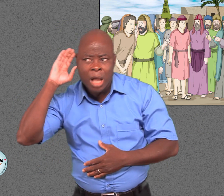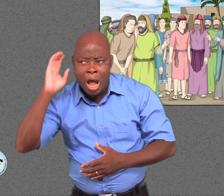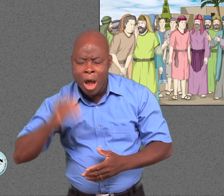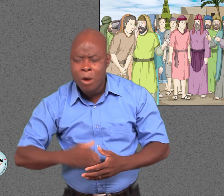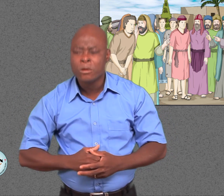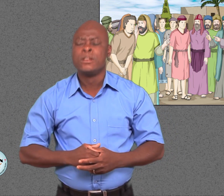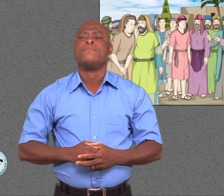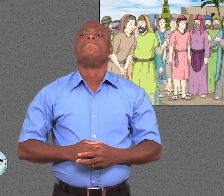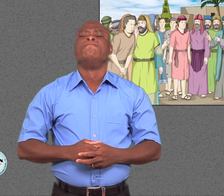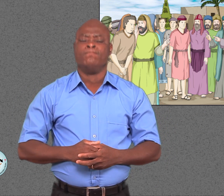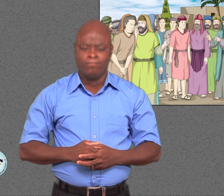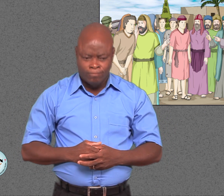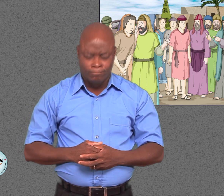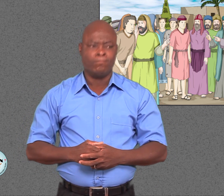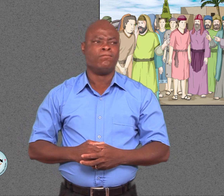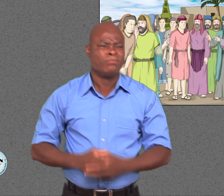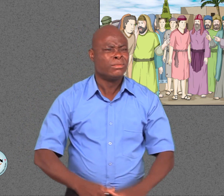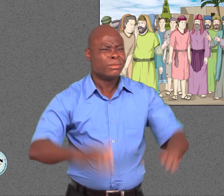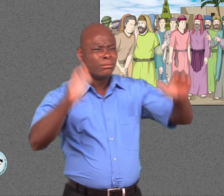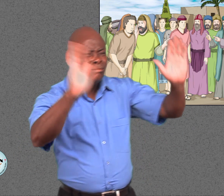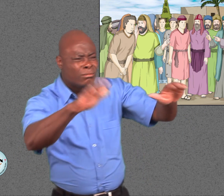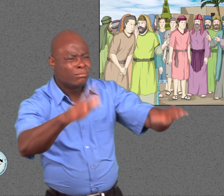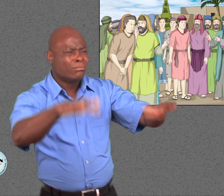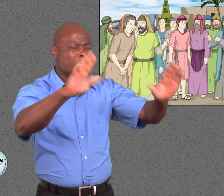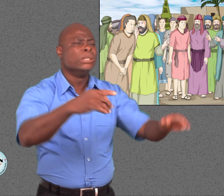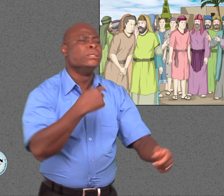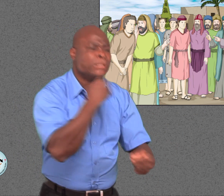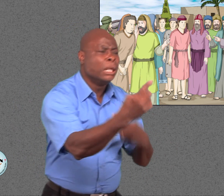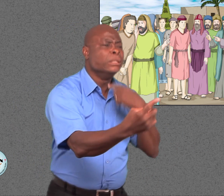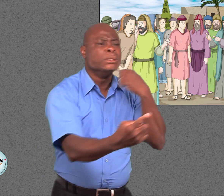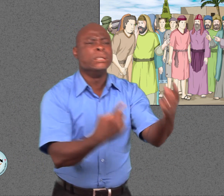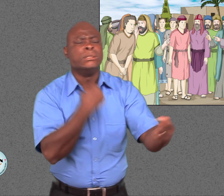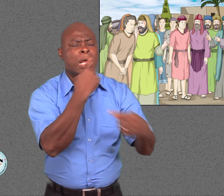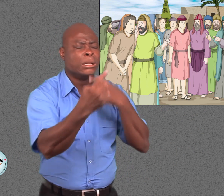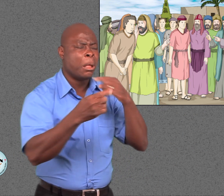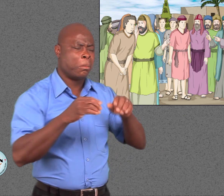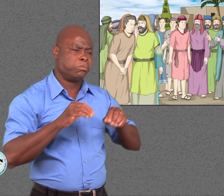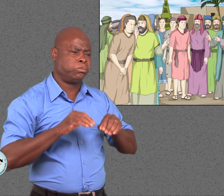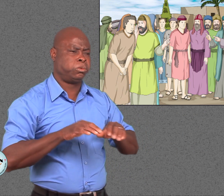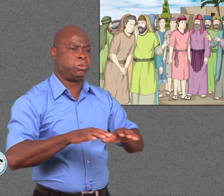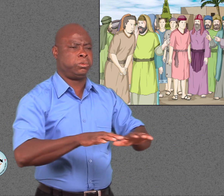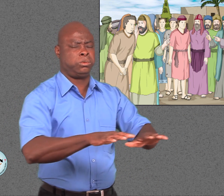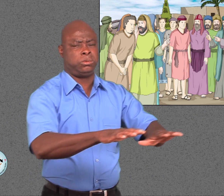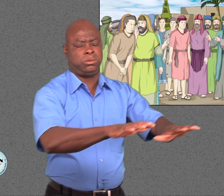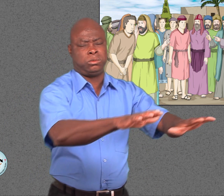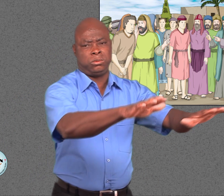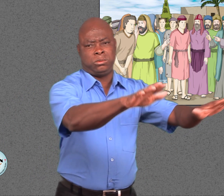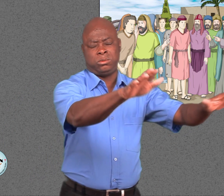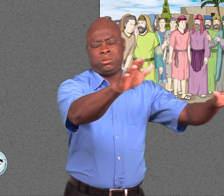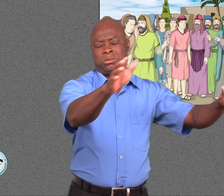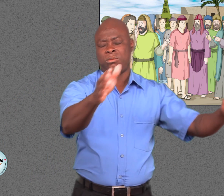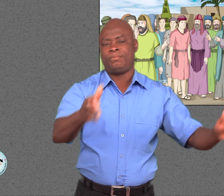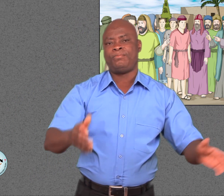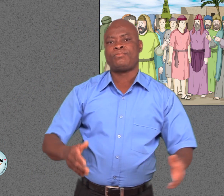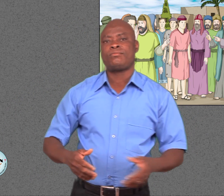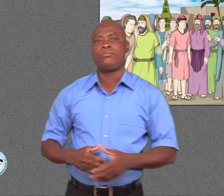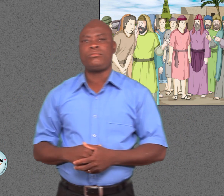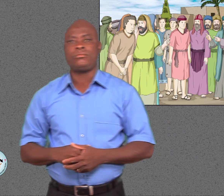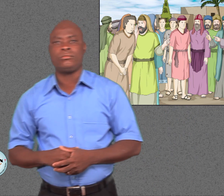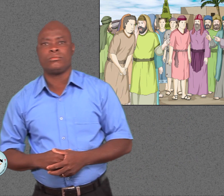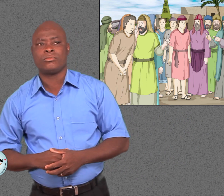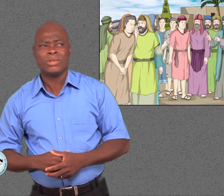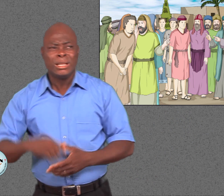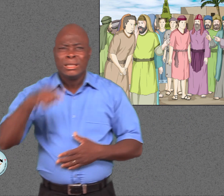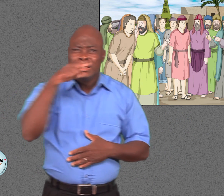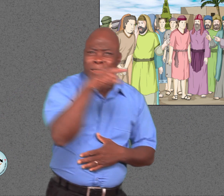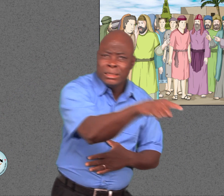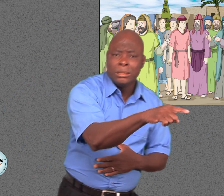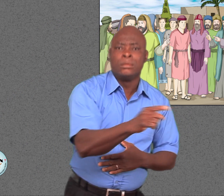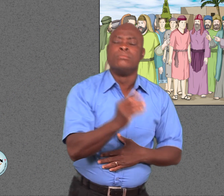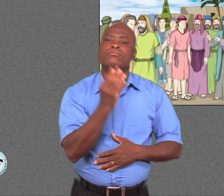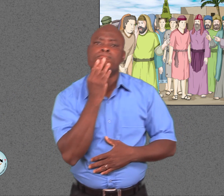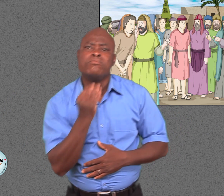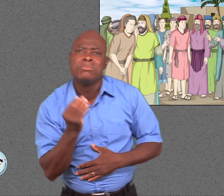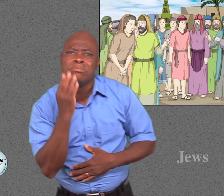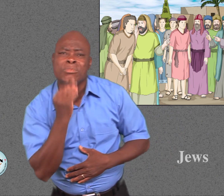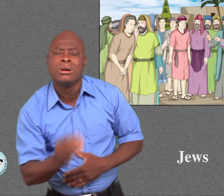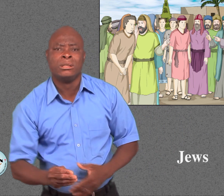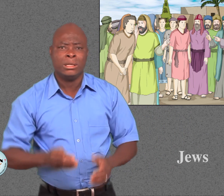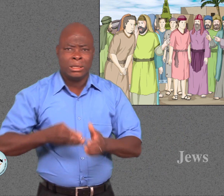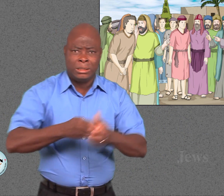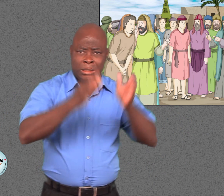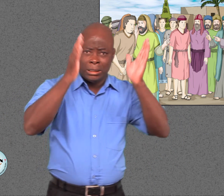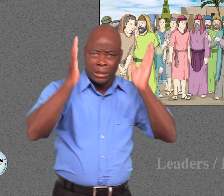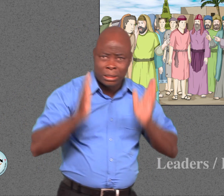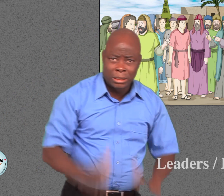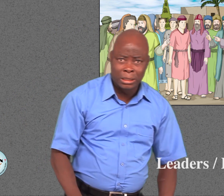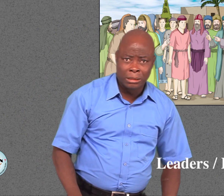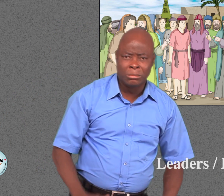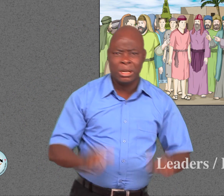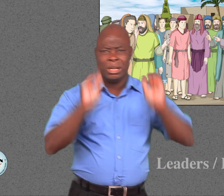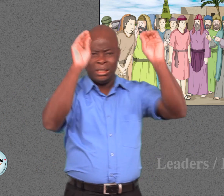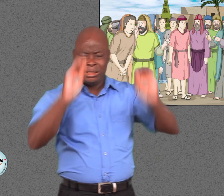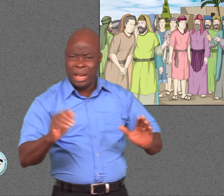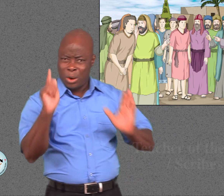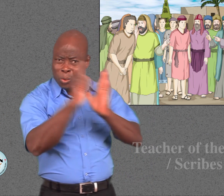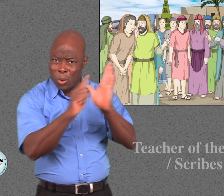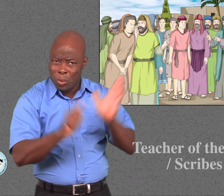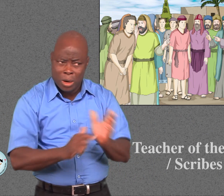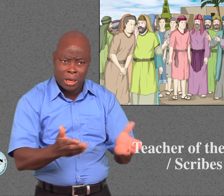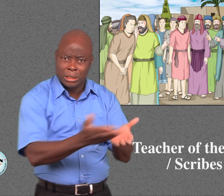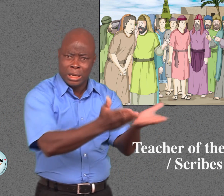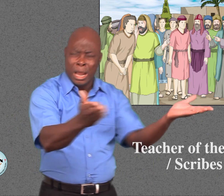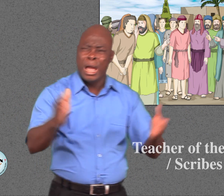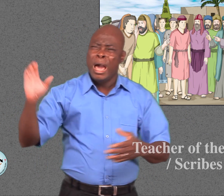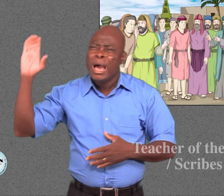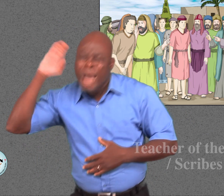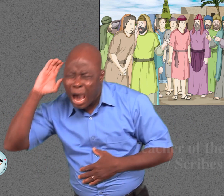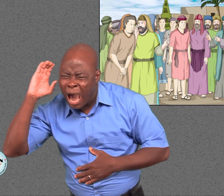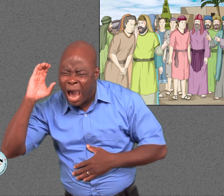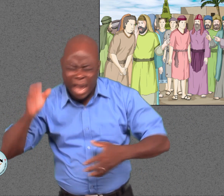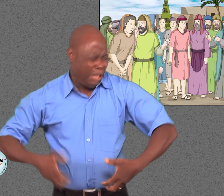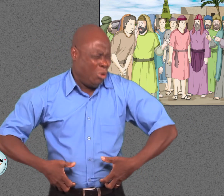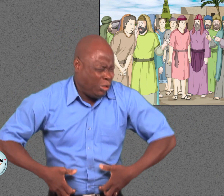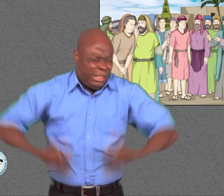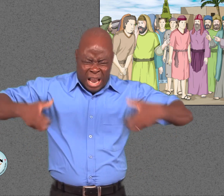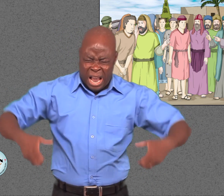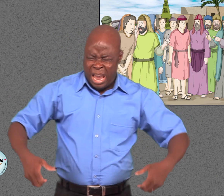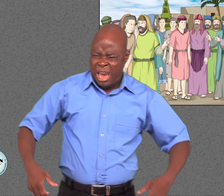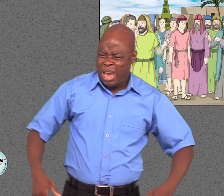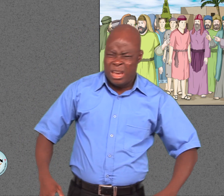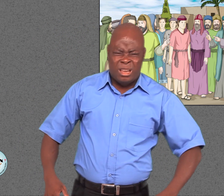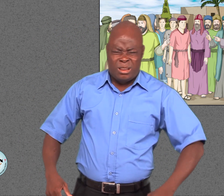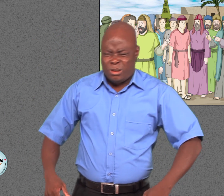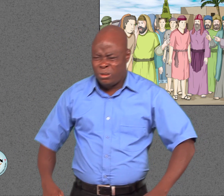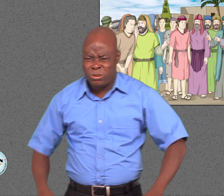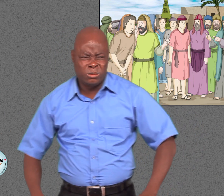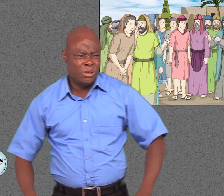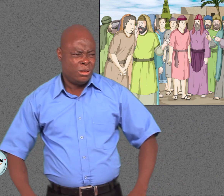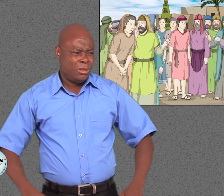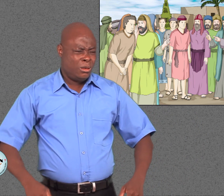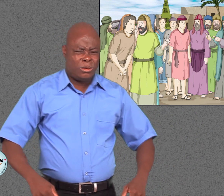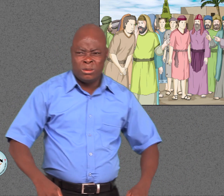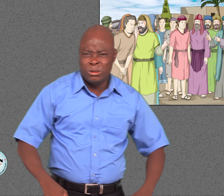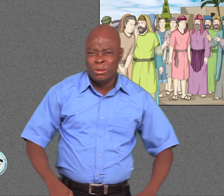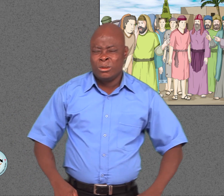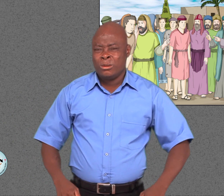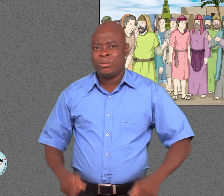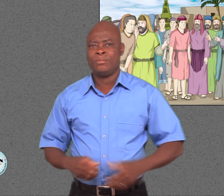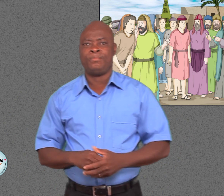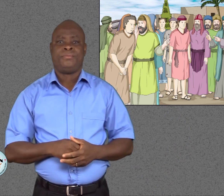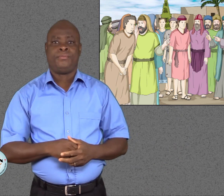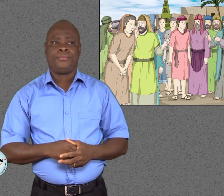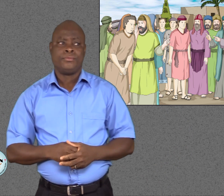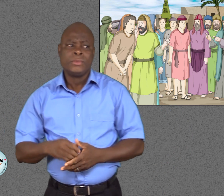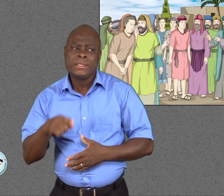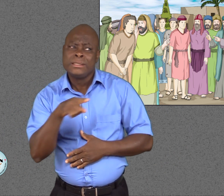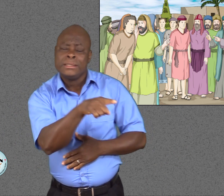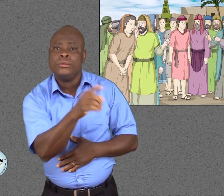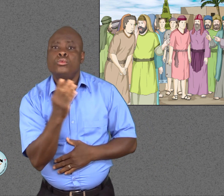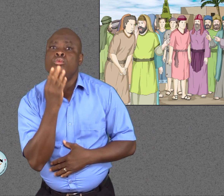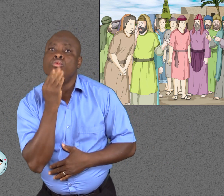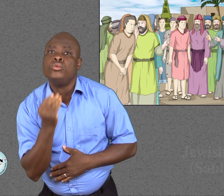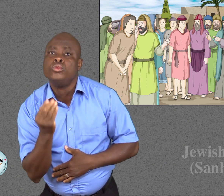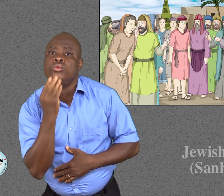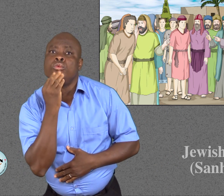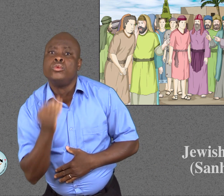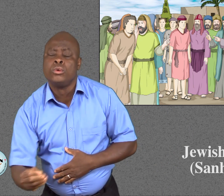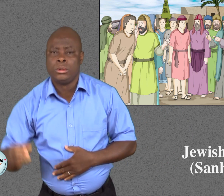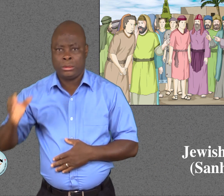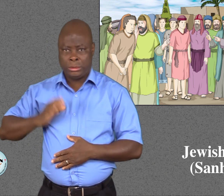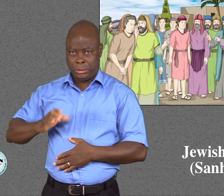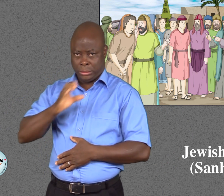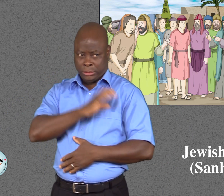So they stirred up the people, elders, and scribes and confronted Stephen.